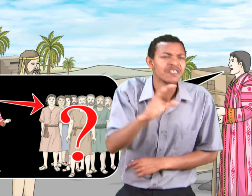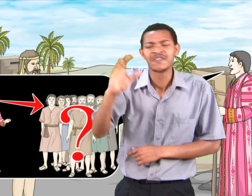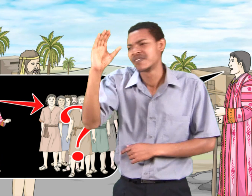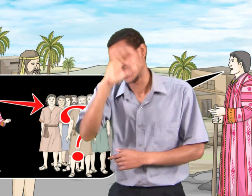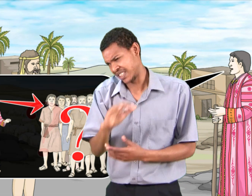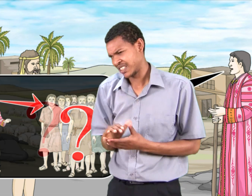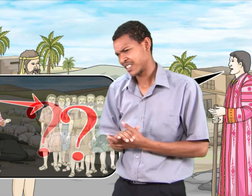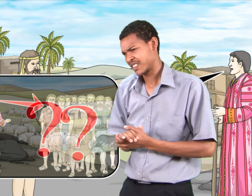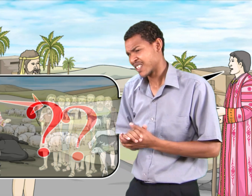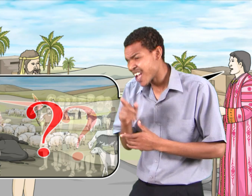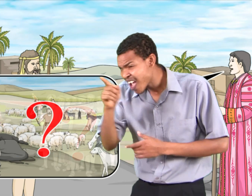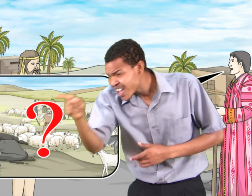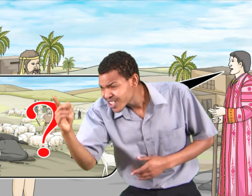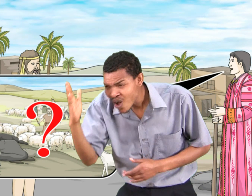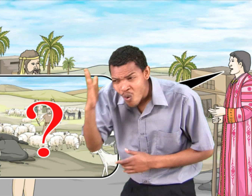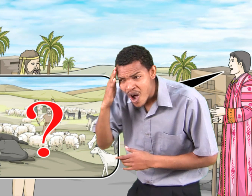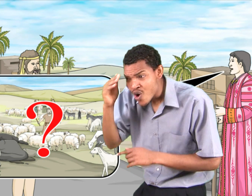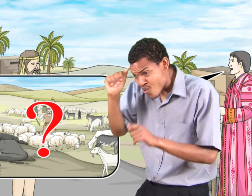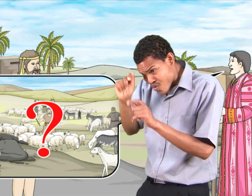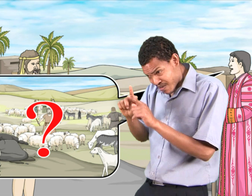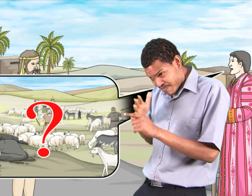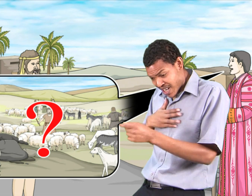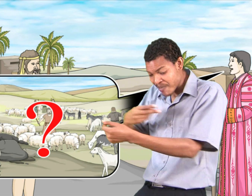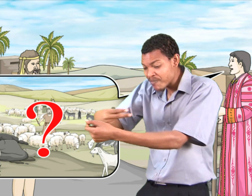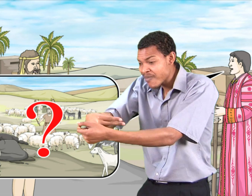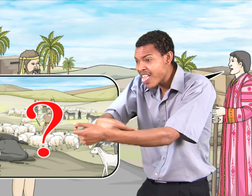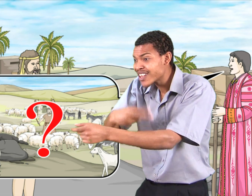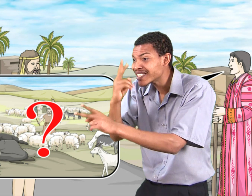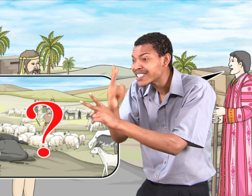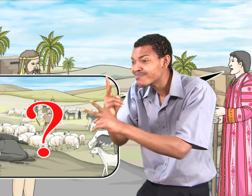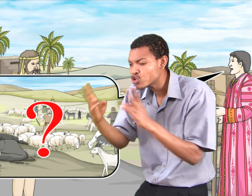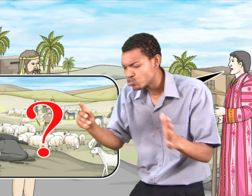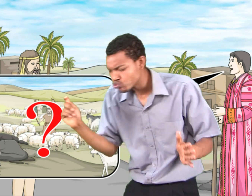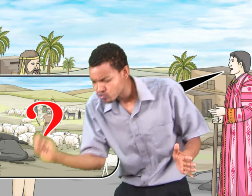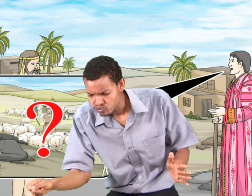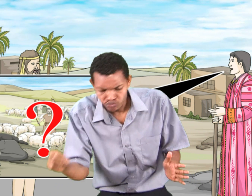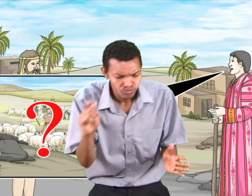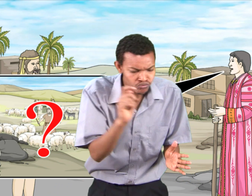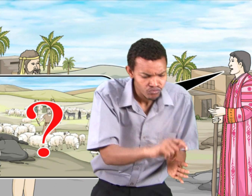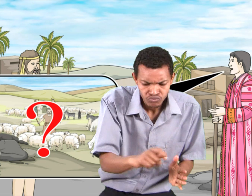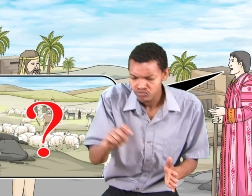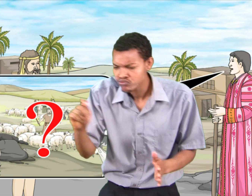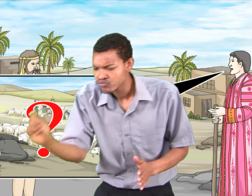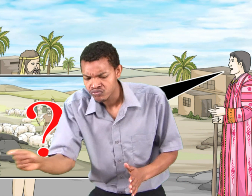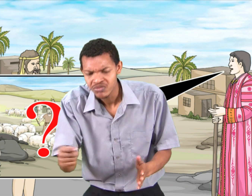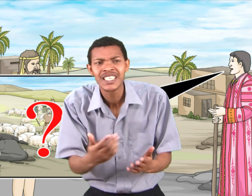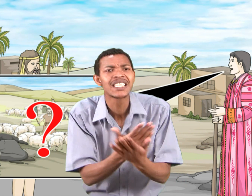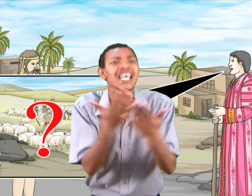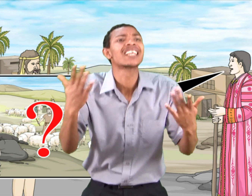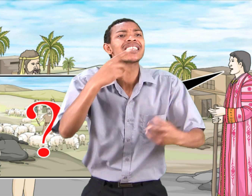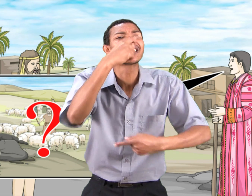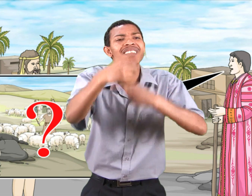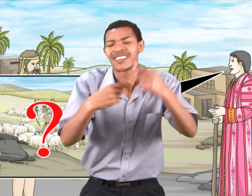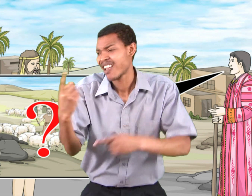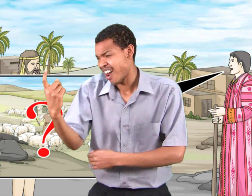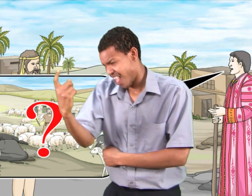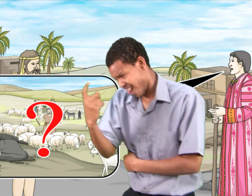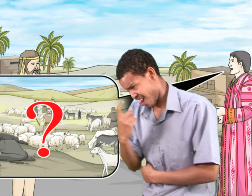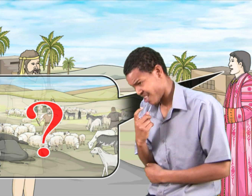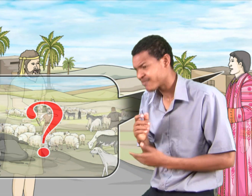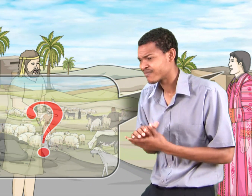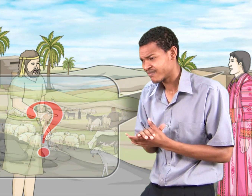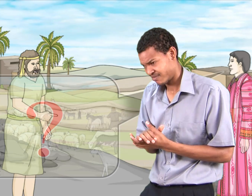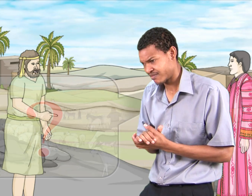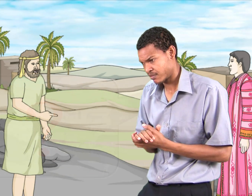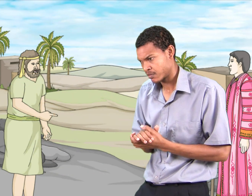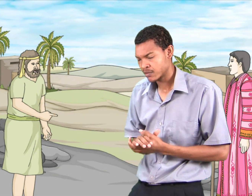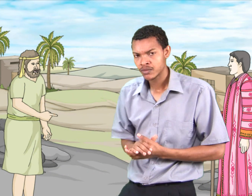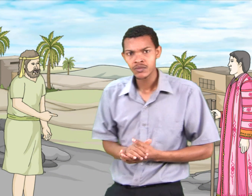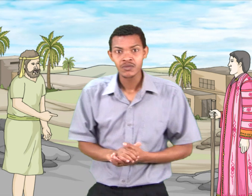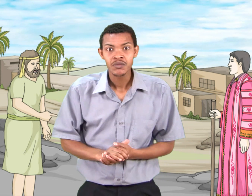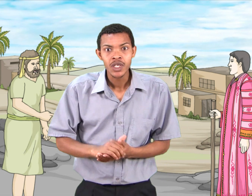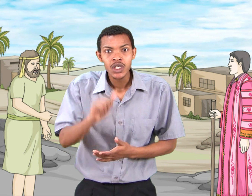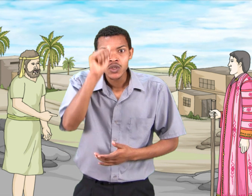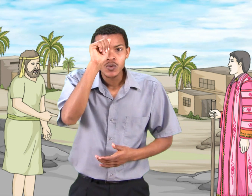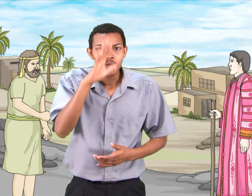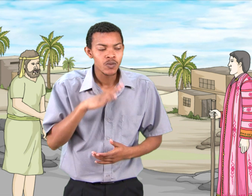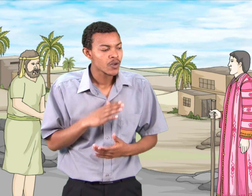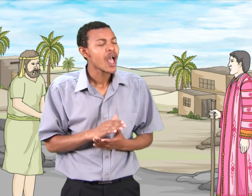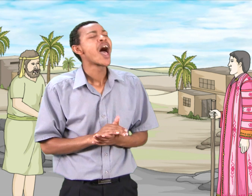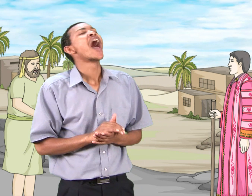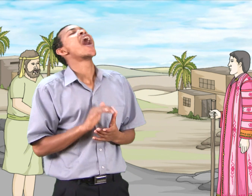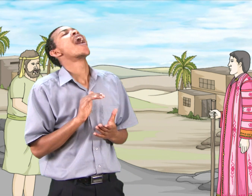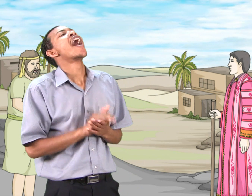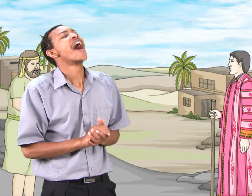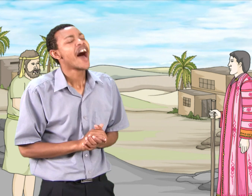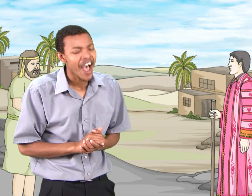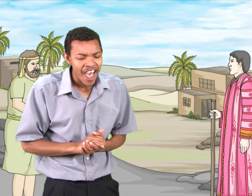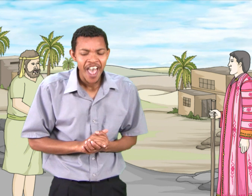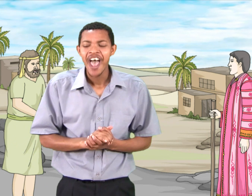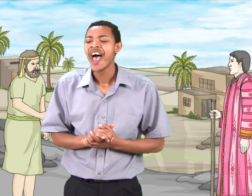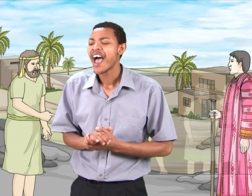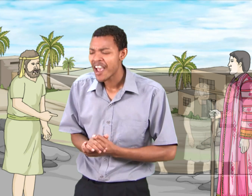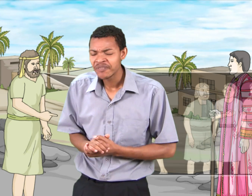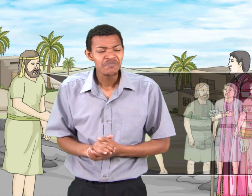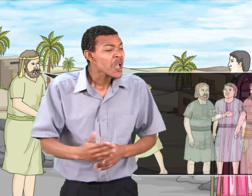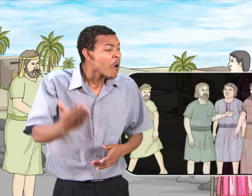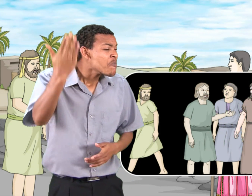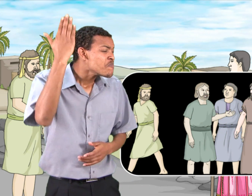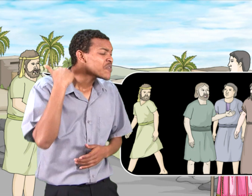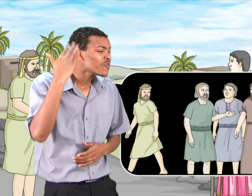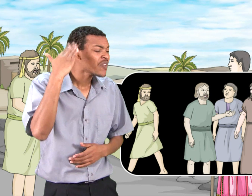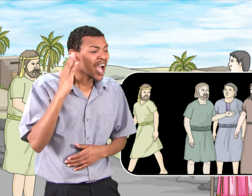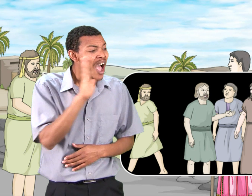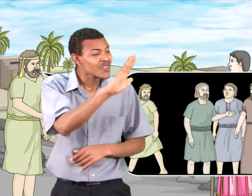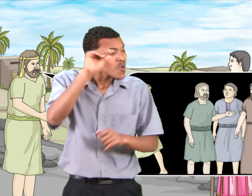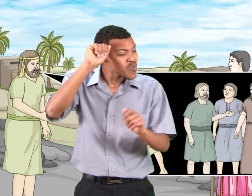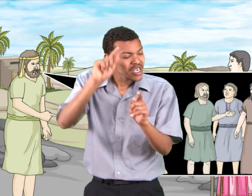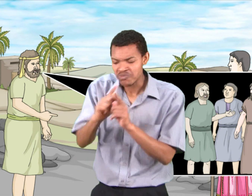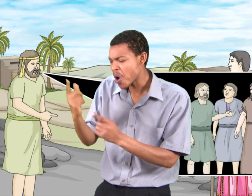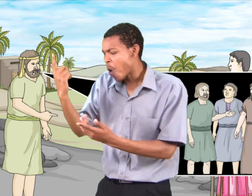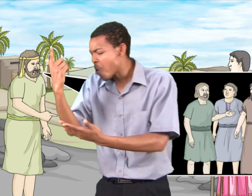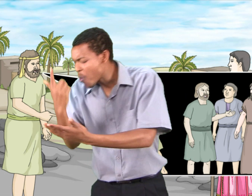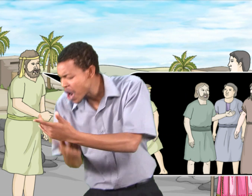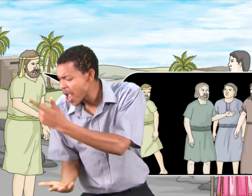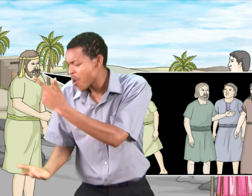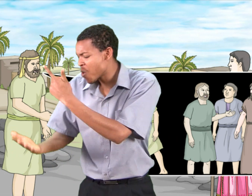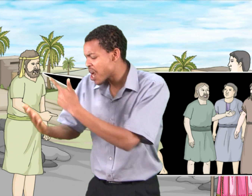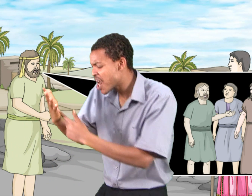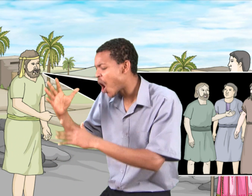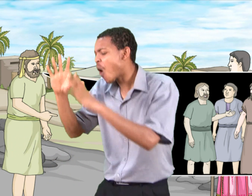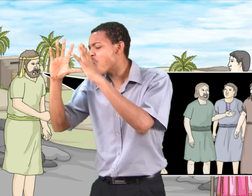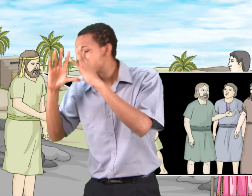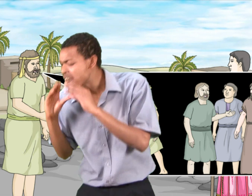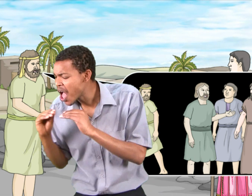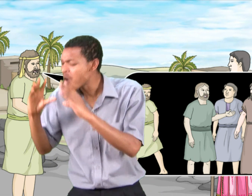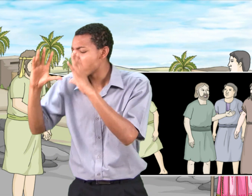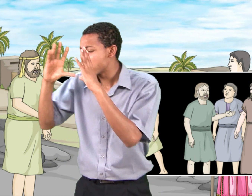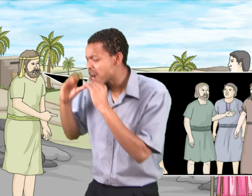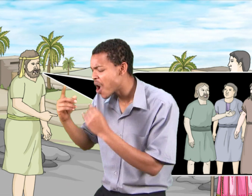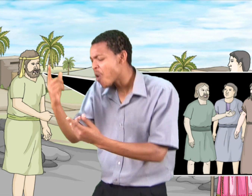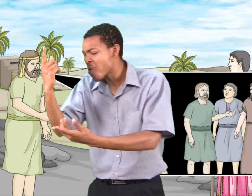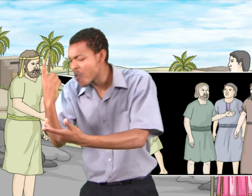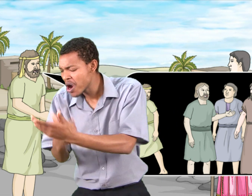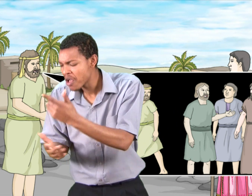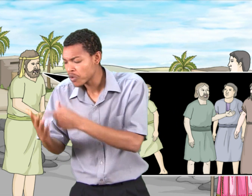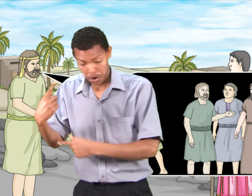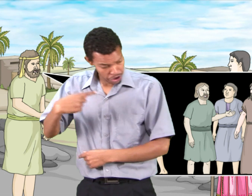“Can you please tell me where they are pasturing their flocks?”